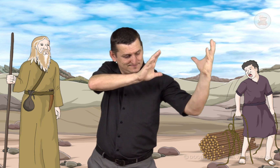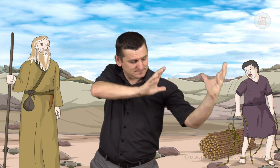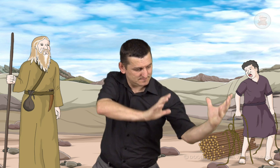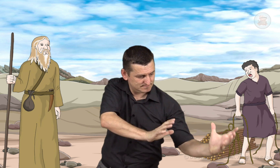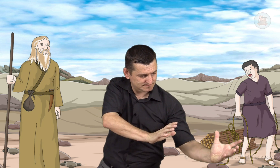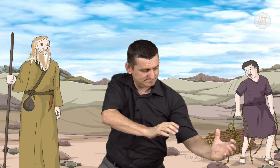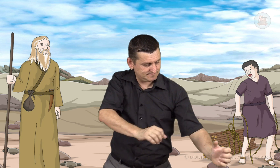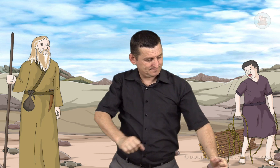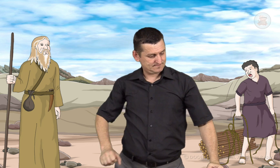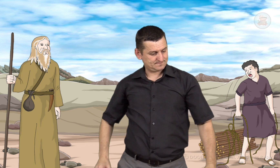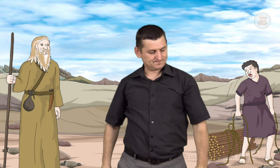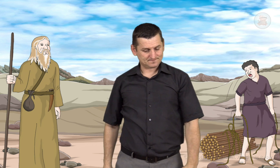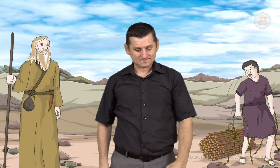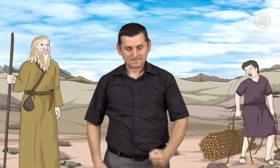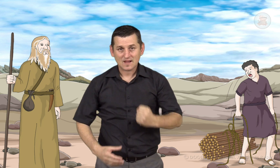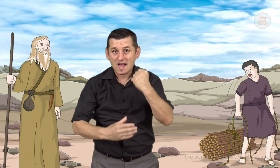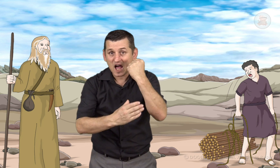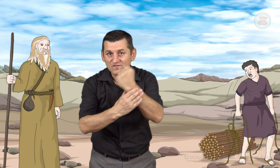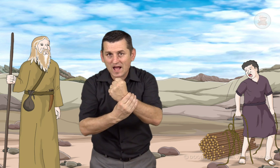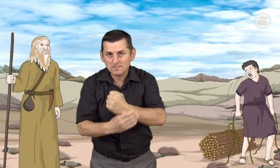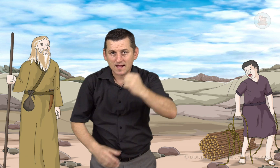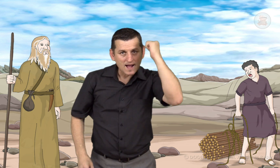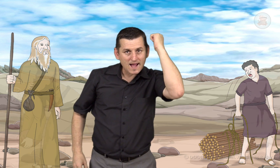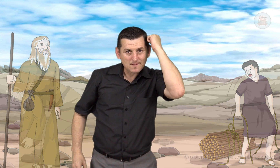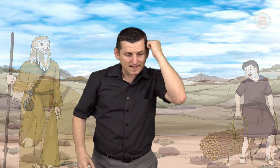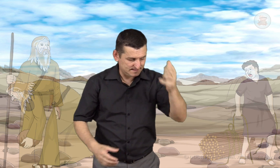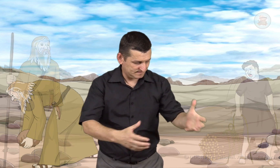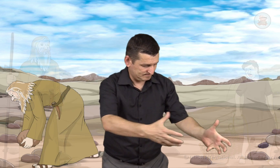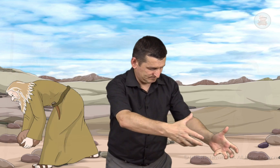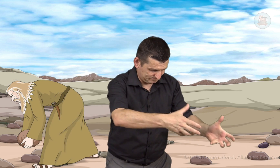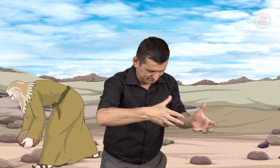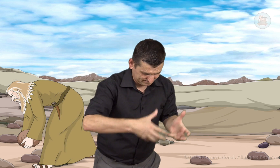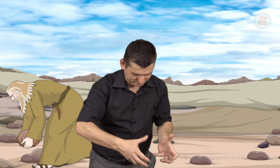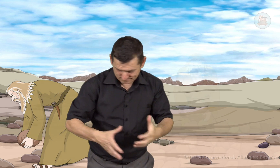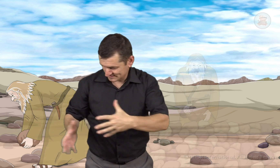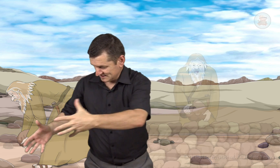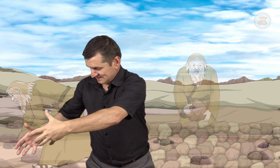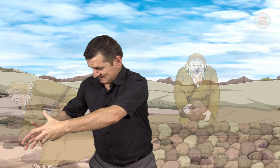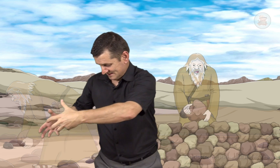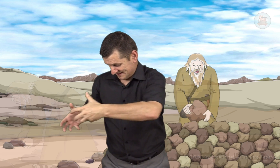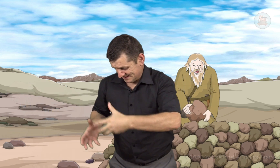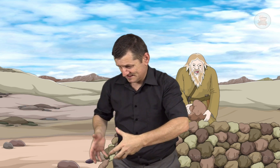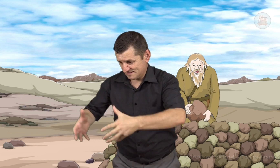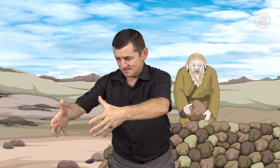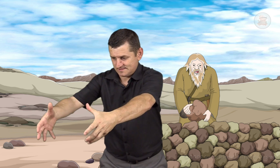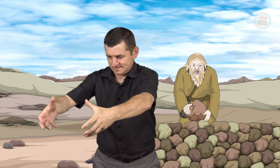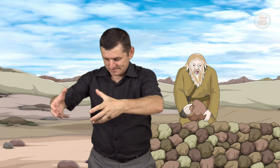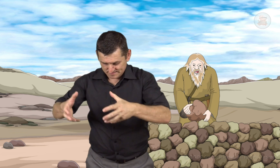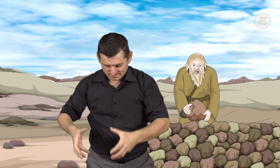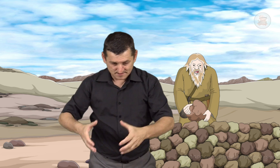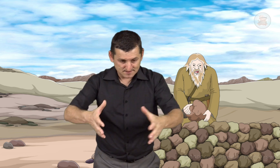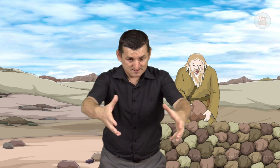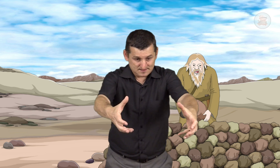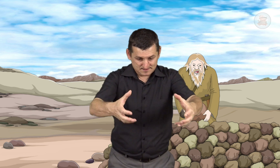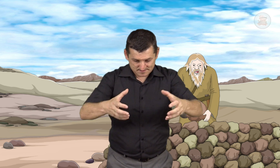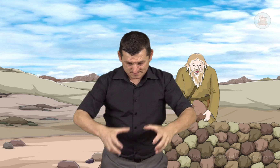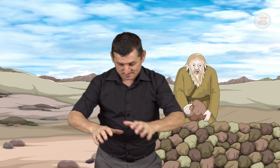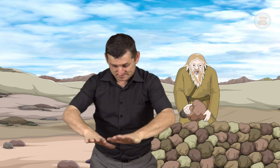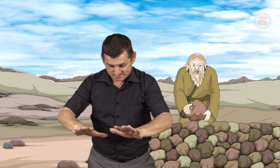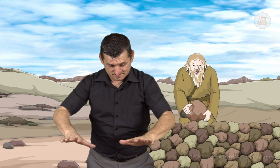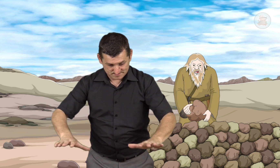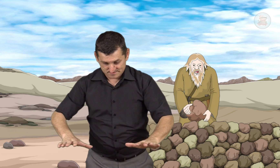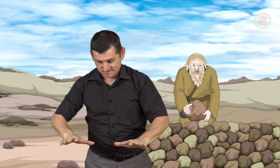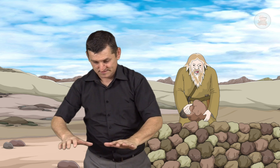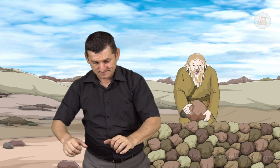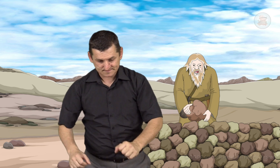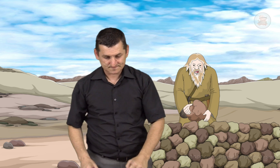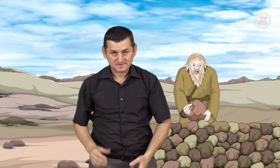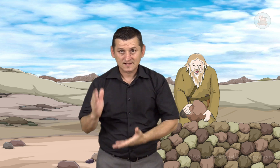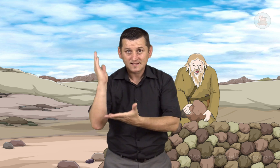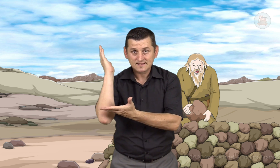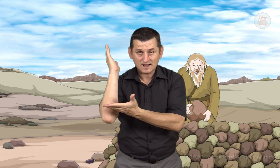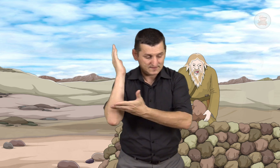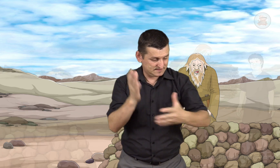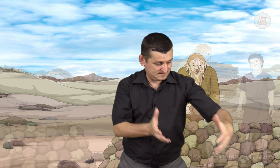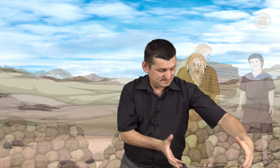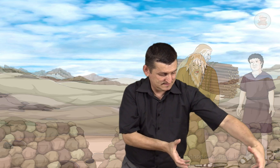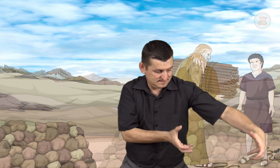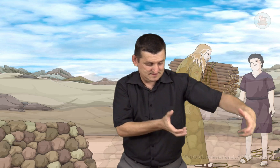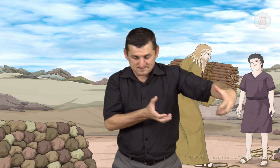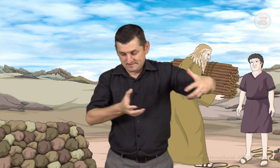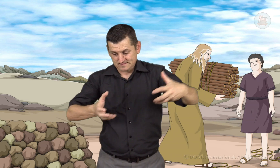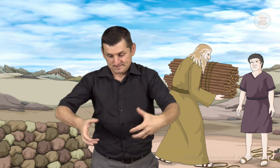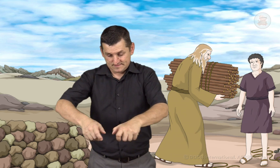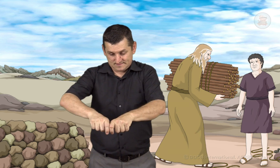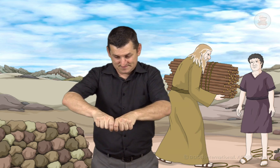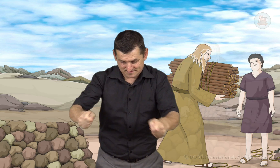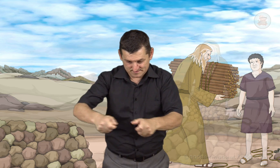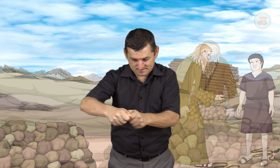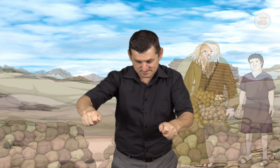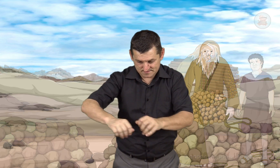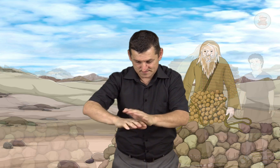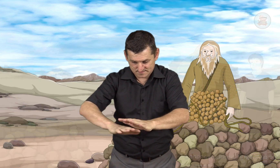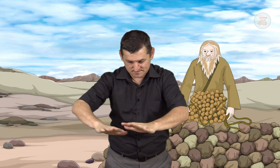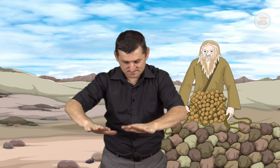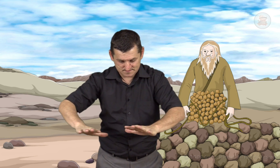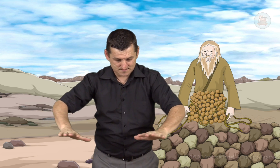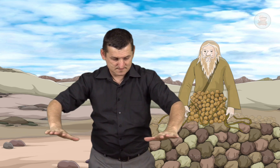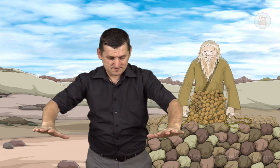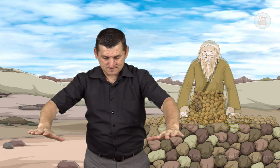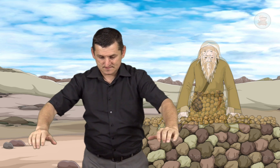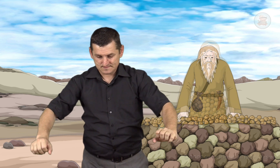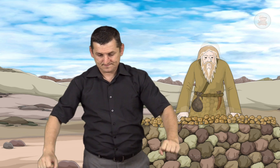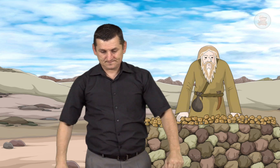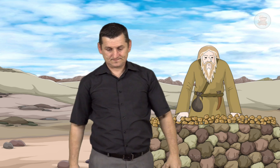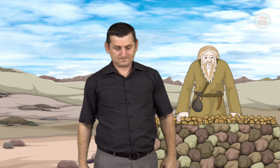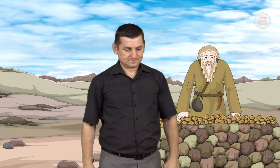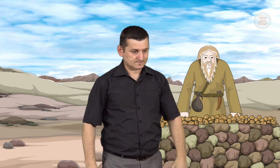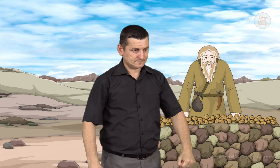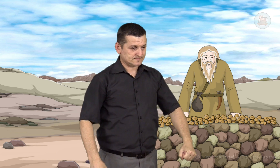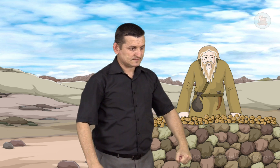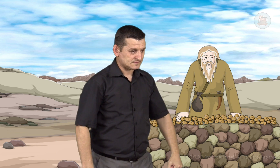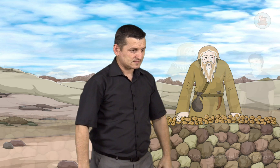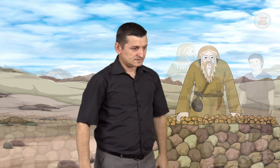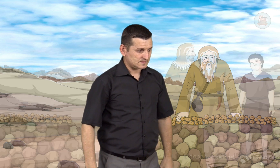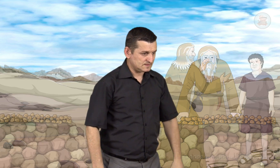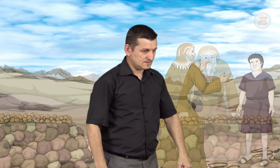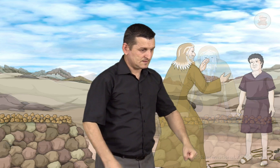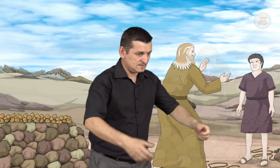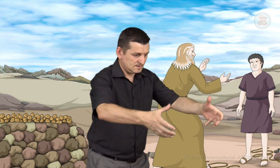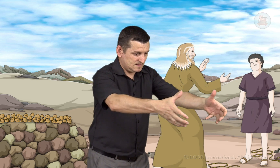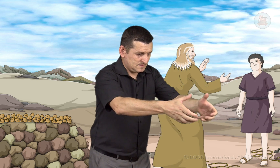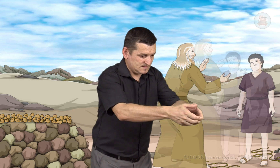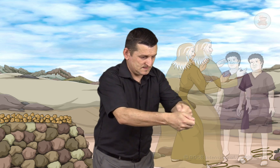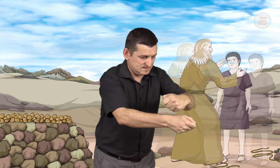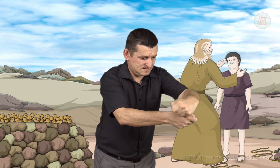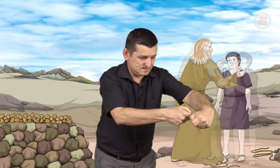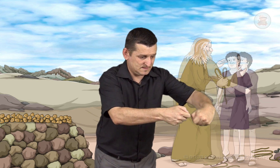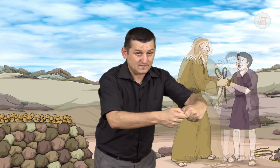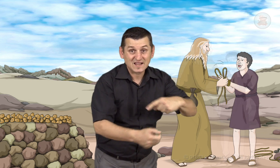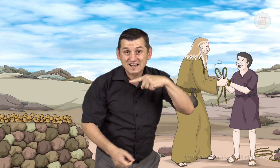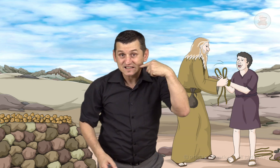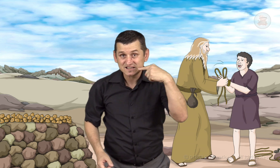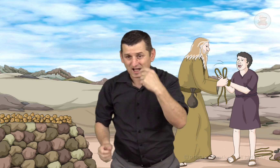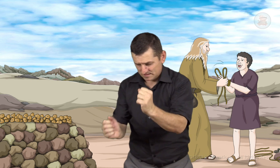When they arrived at the place God had designated, Abraham built the altar there and arranged the wood.